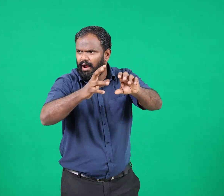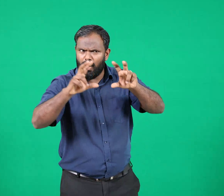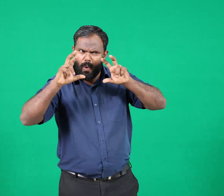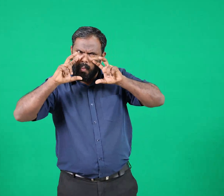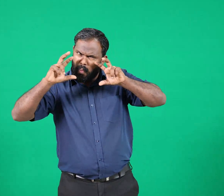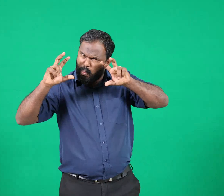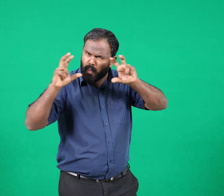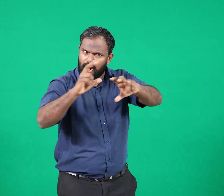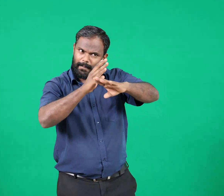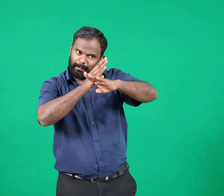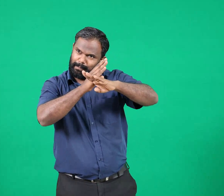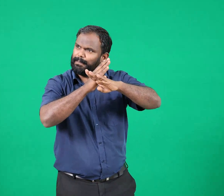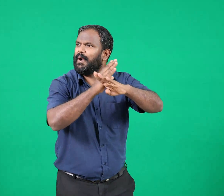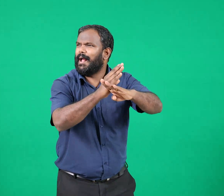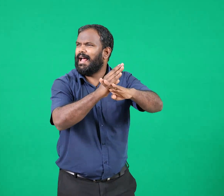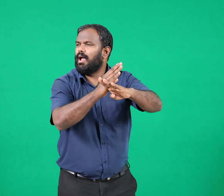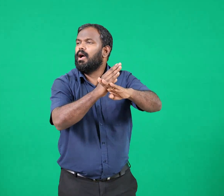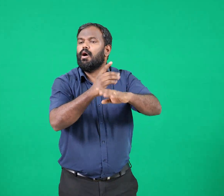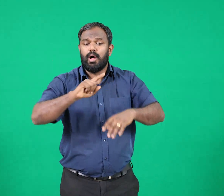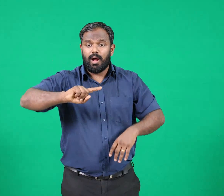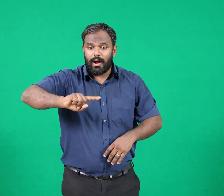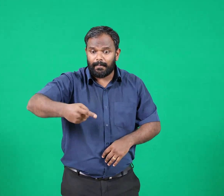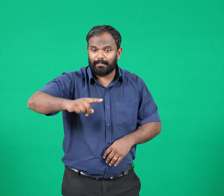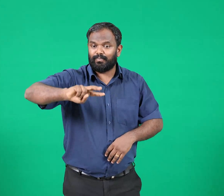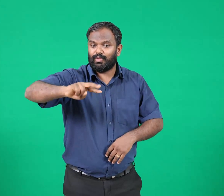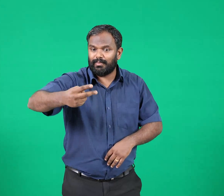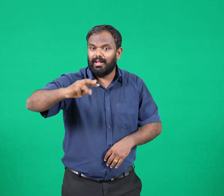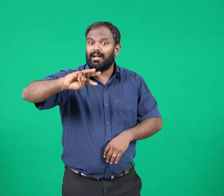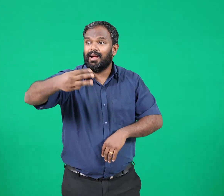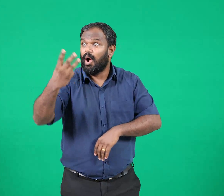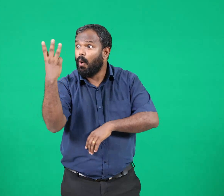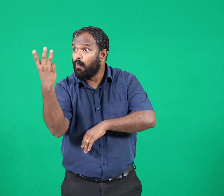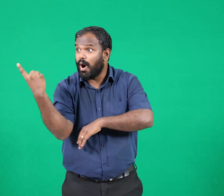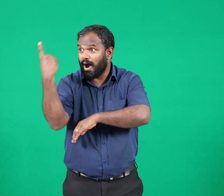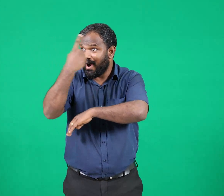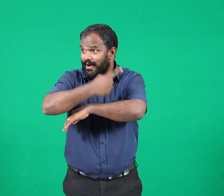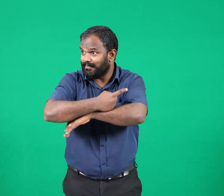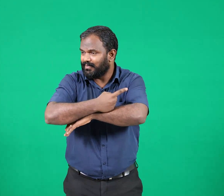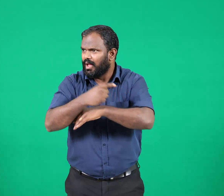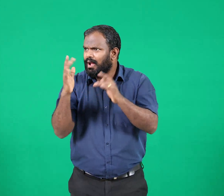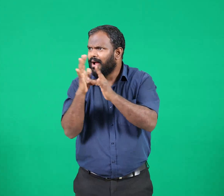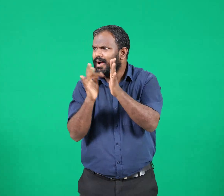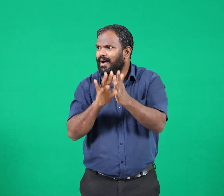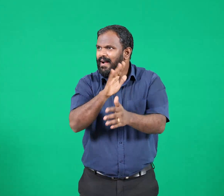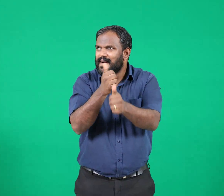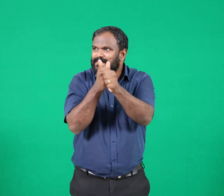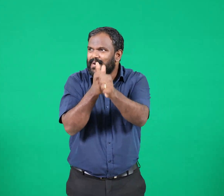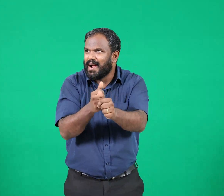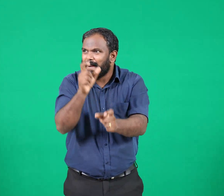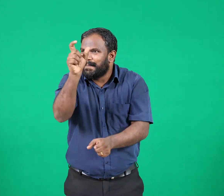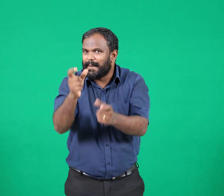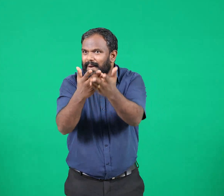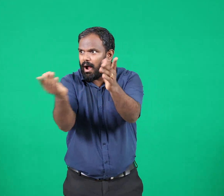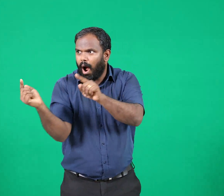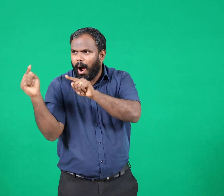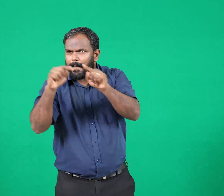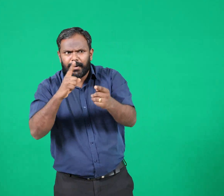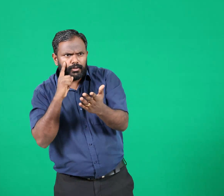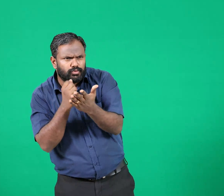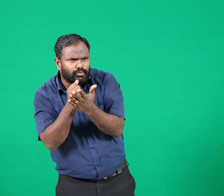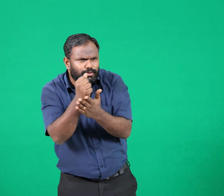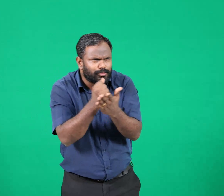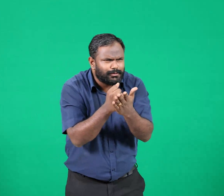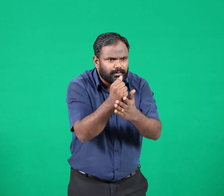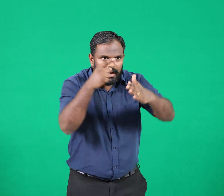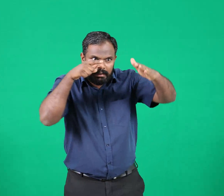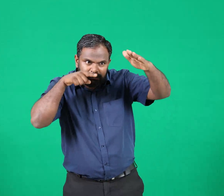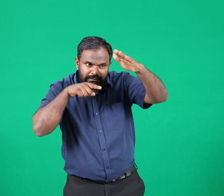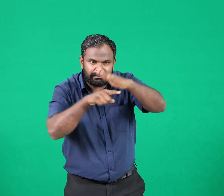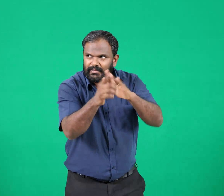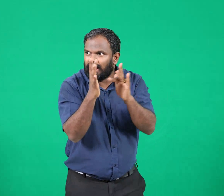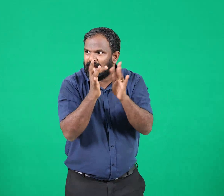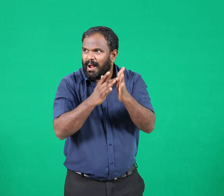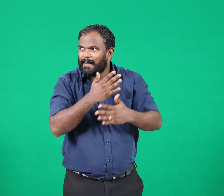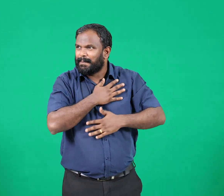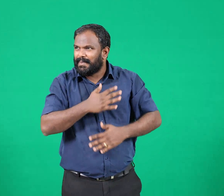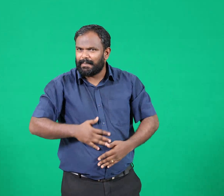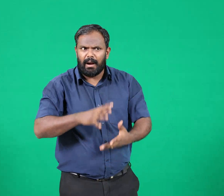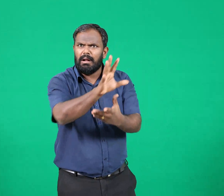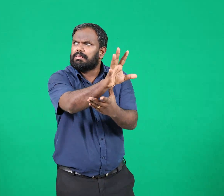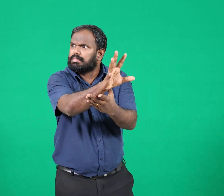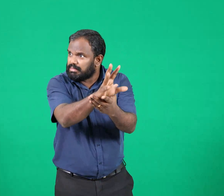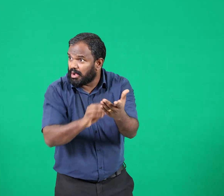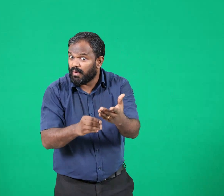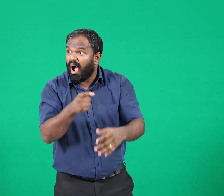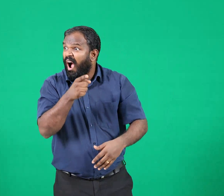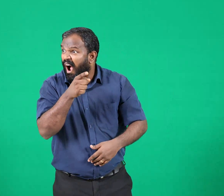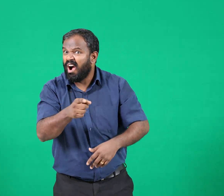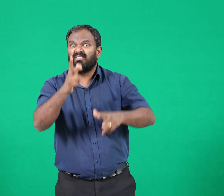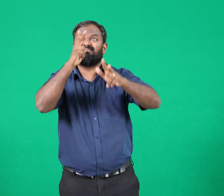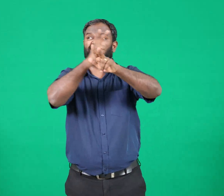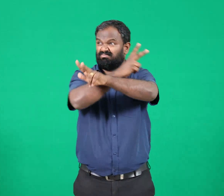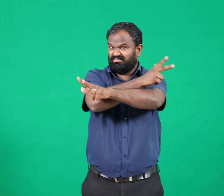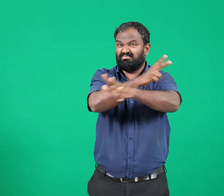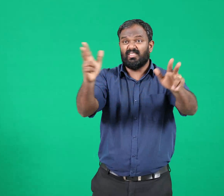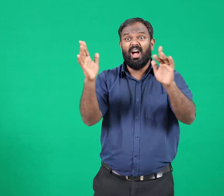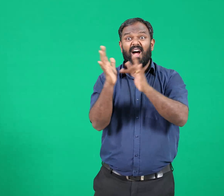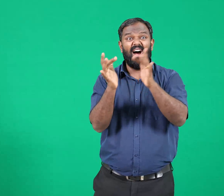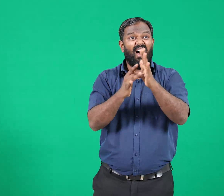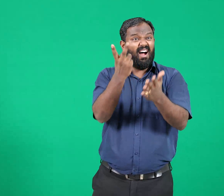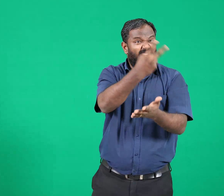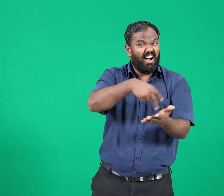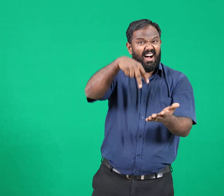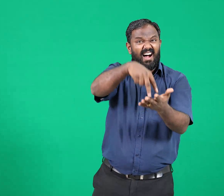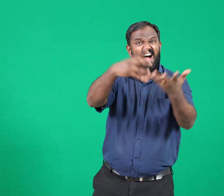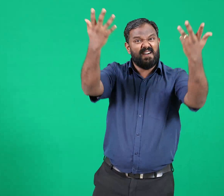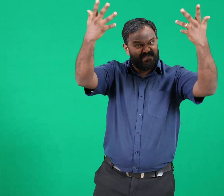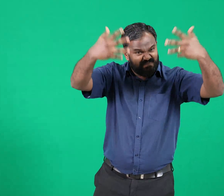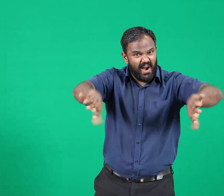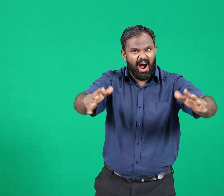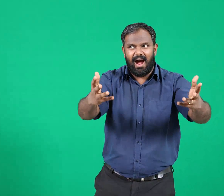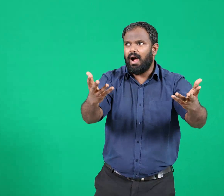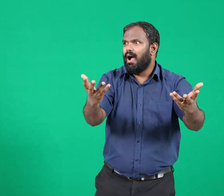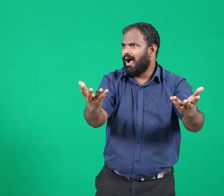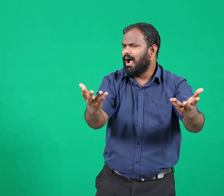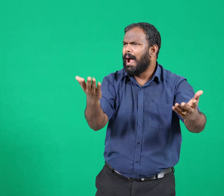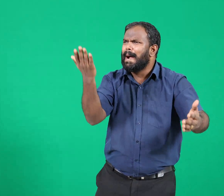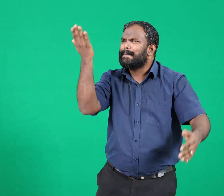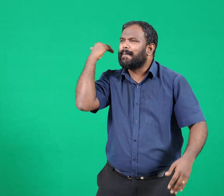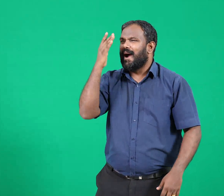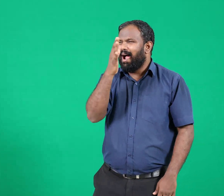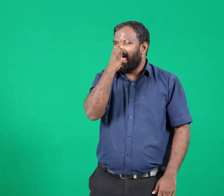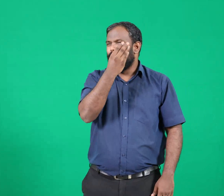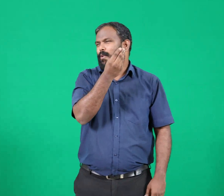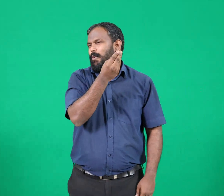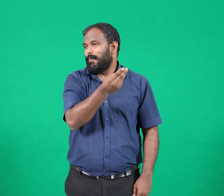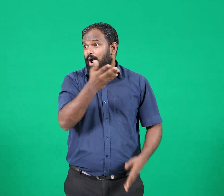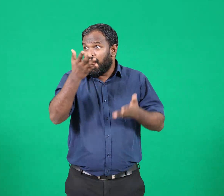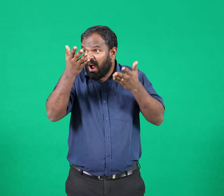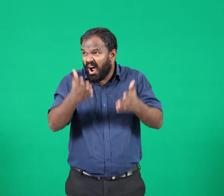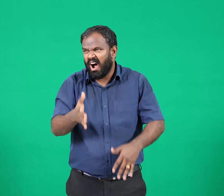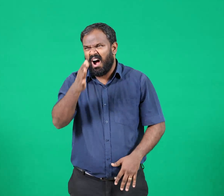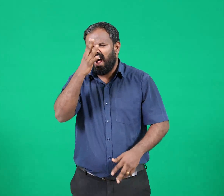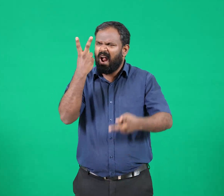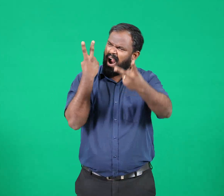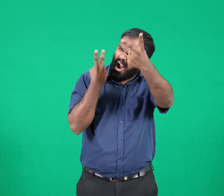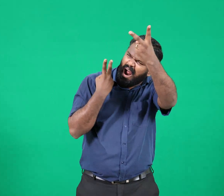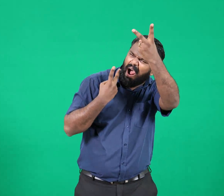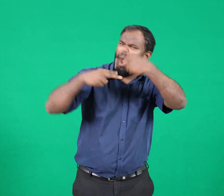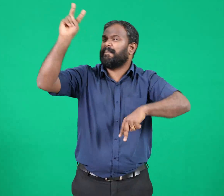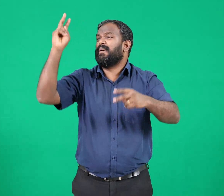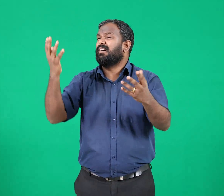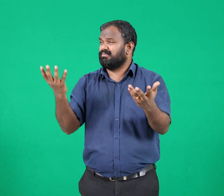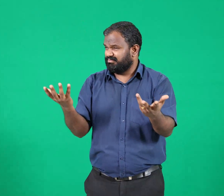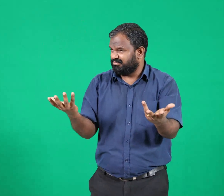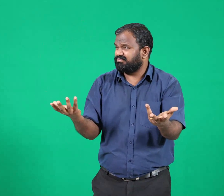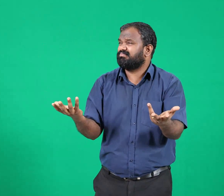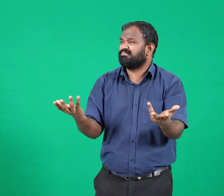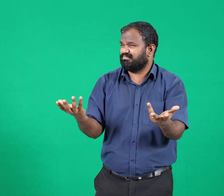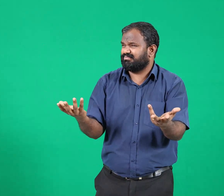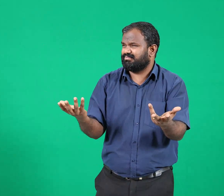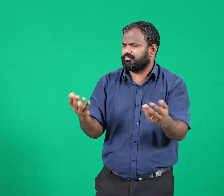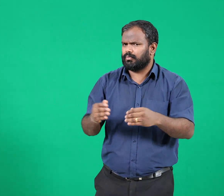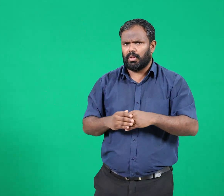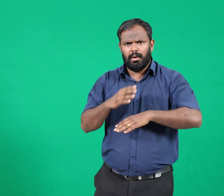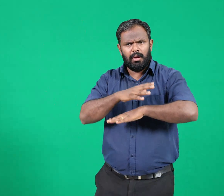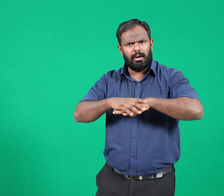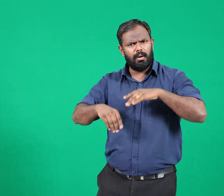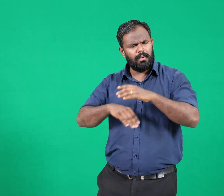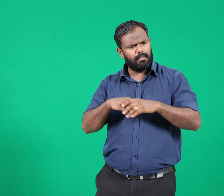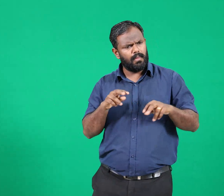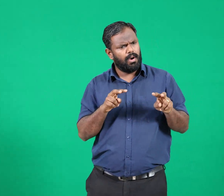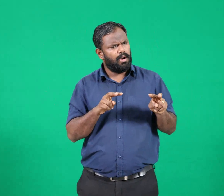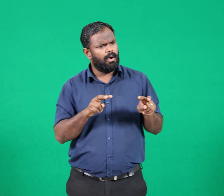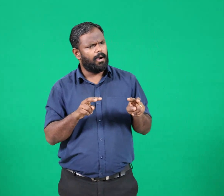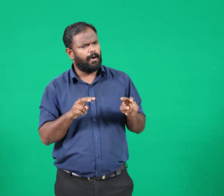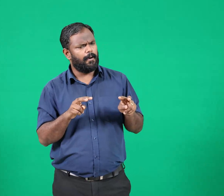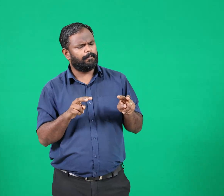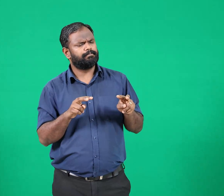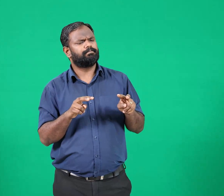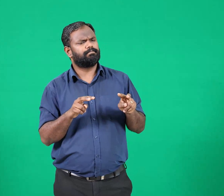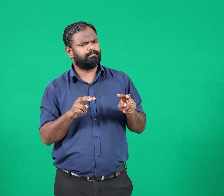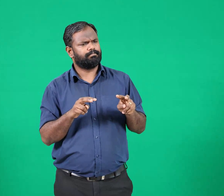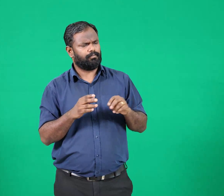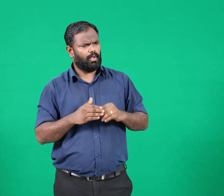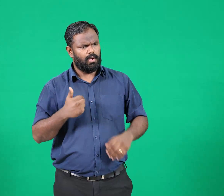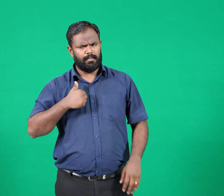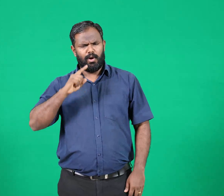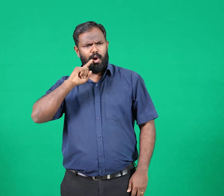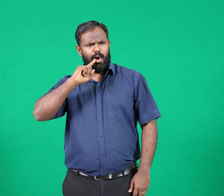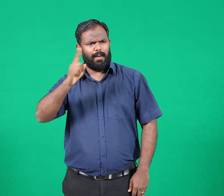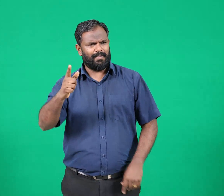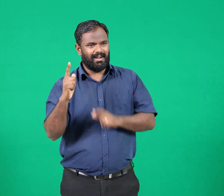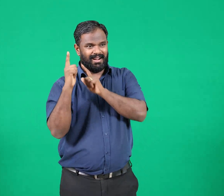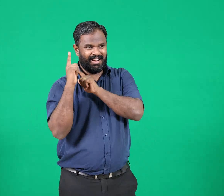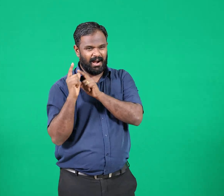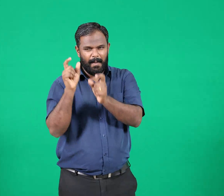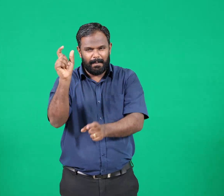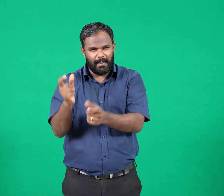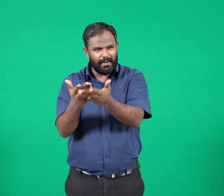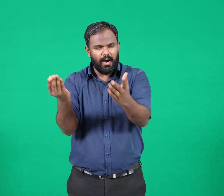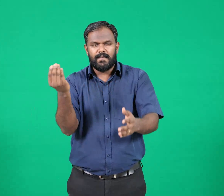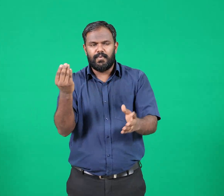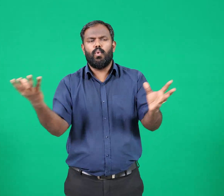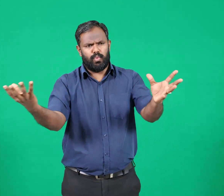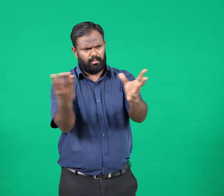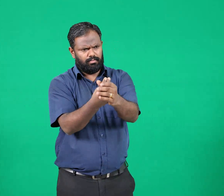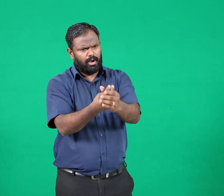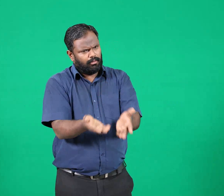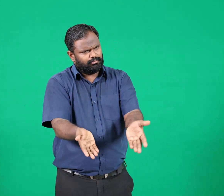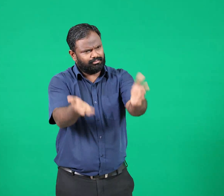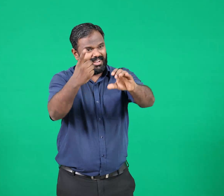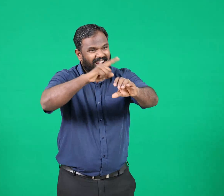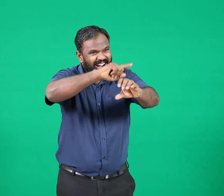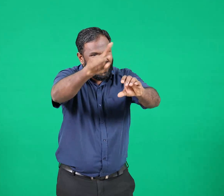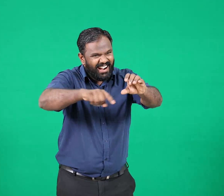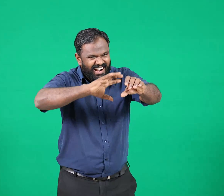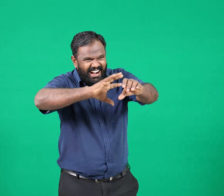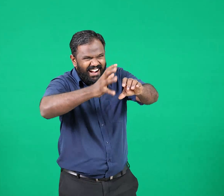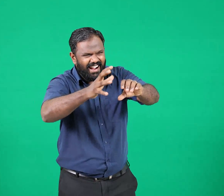Otherwise, His disciples may come and steal Him away and tell the people He has risen from the dead. And this last deception would be worse than the first."